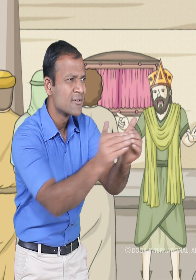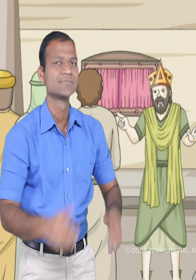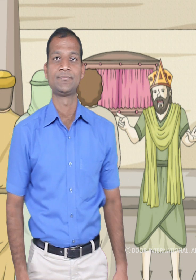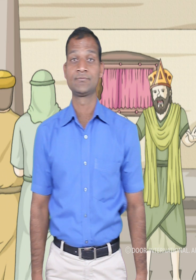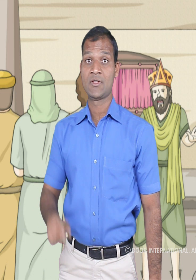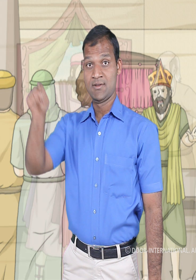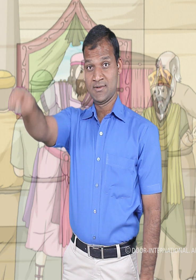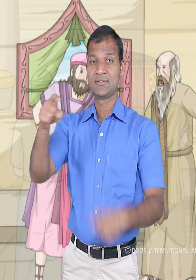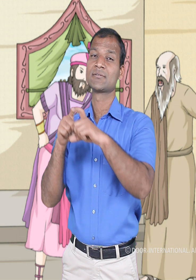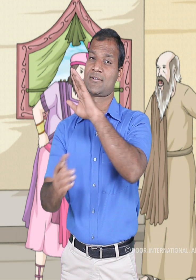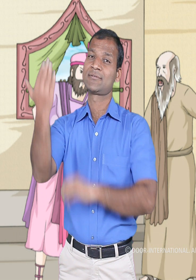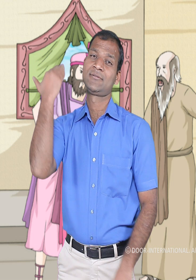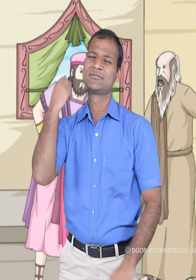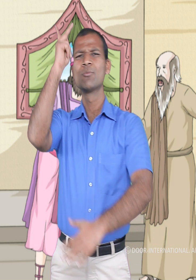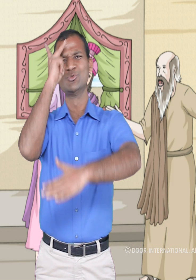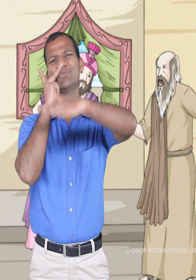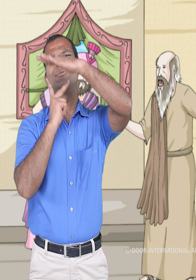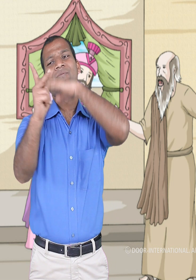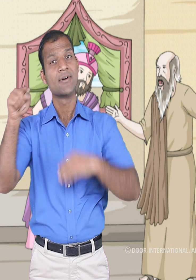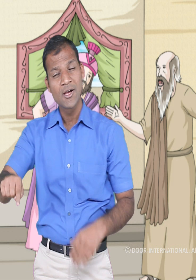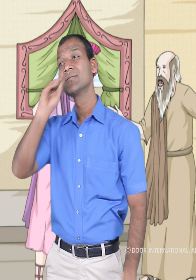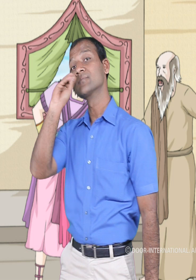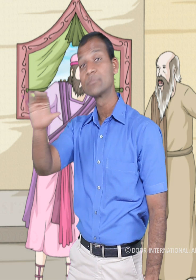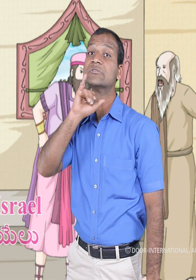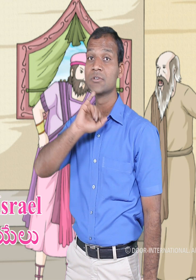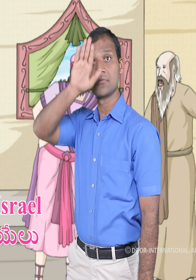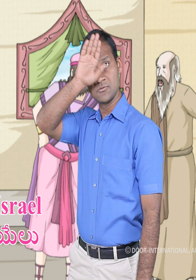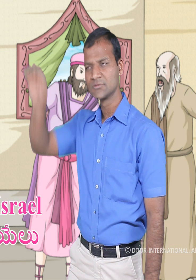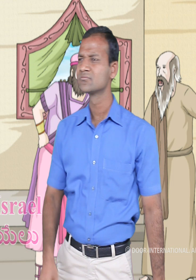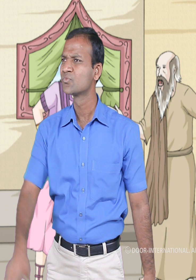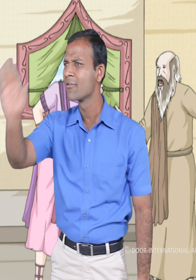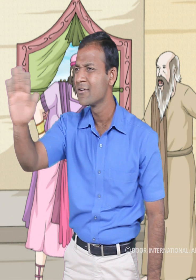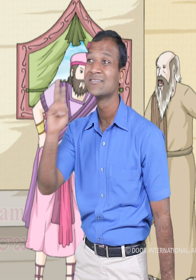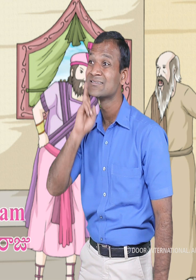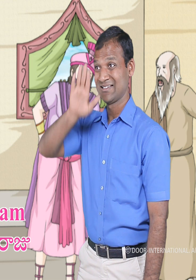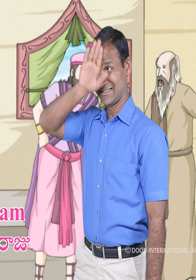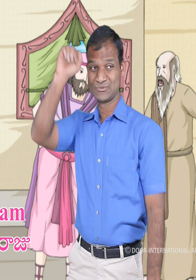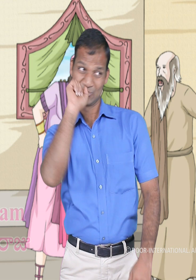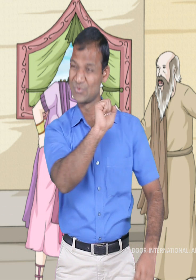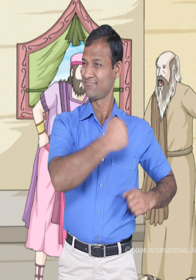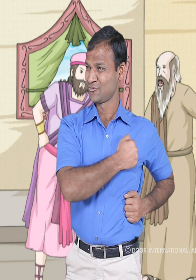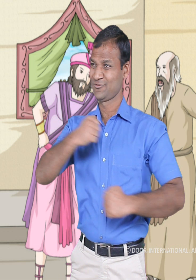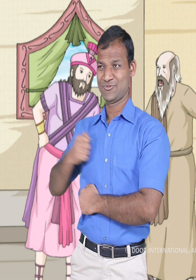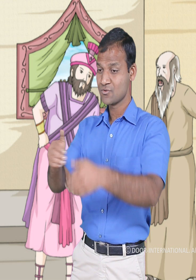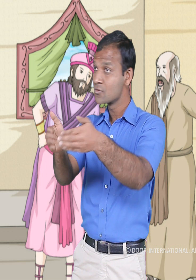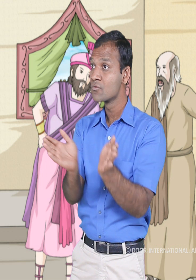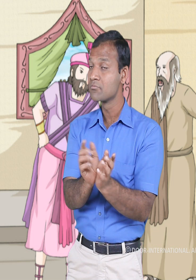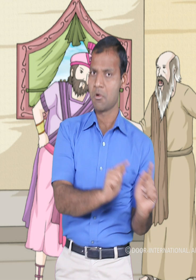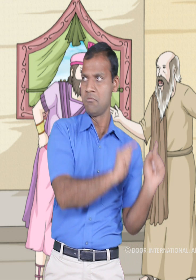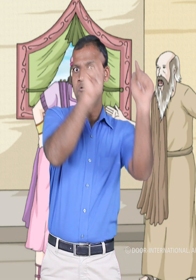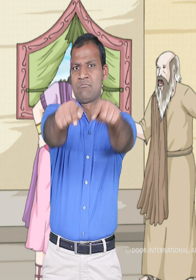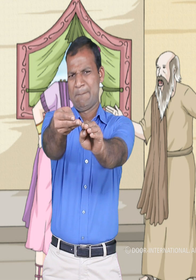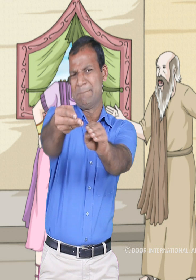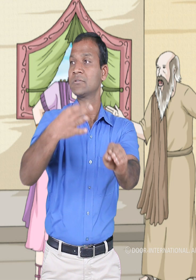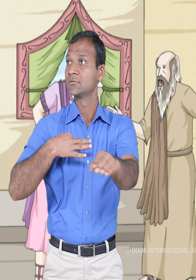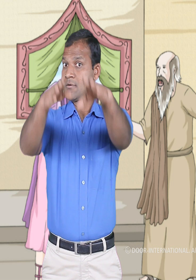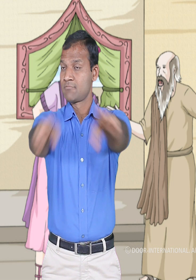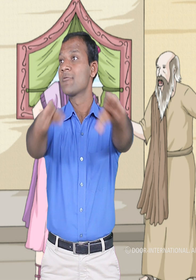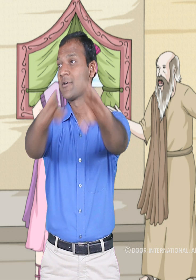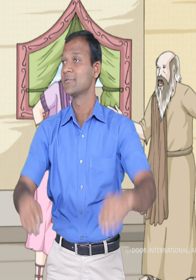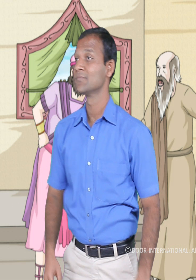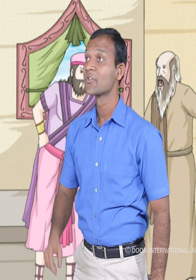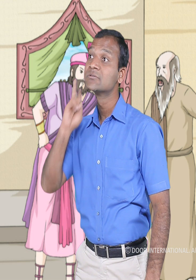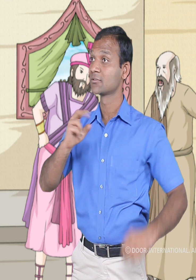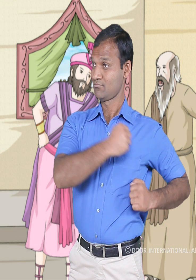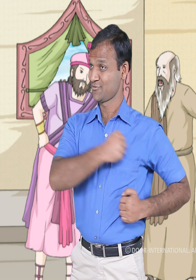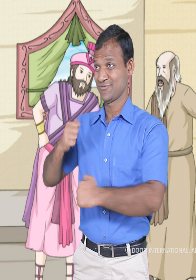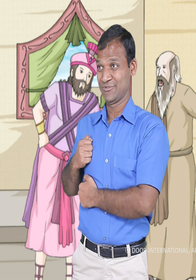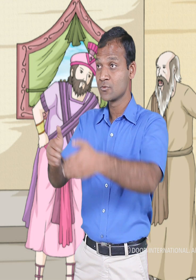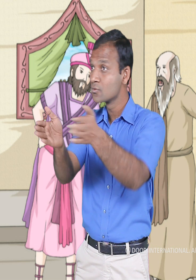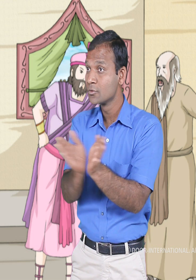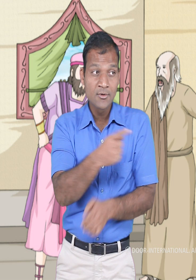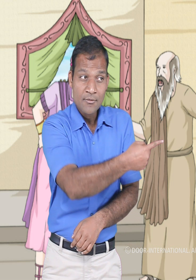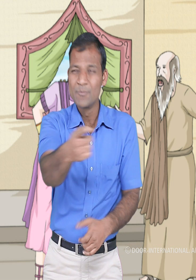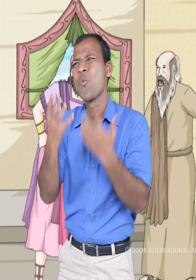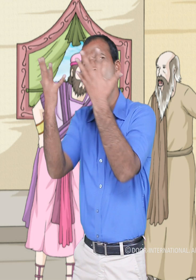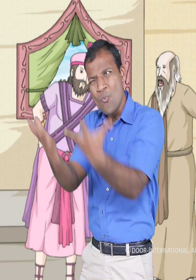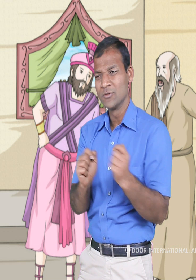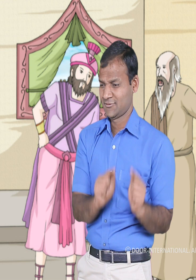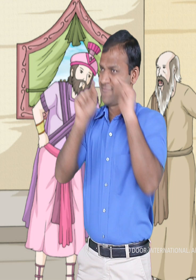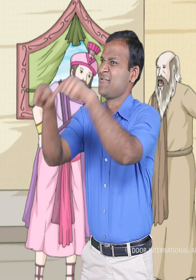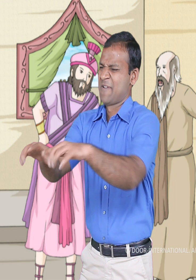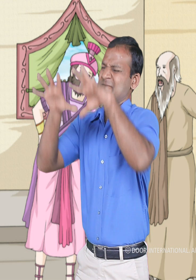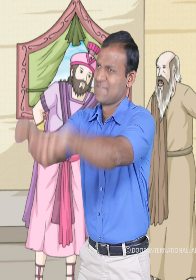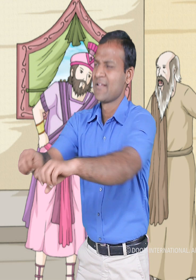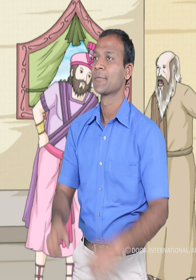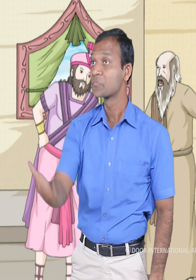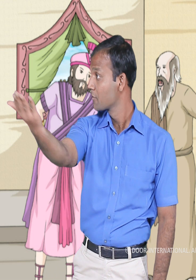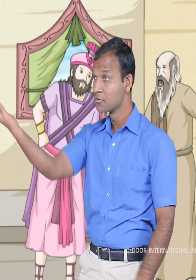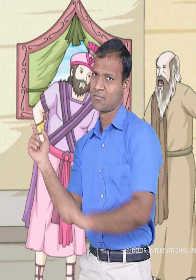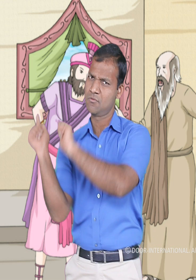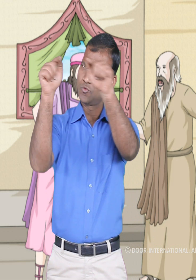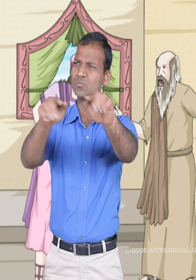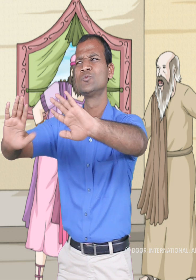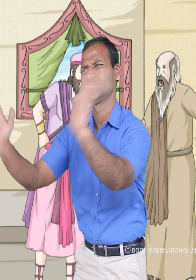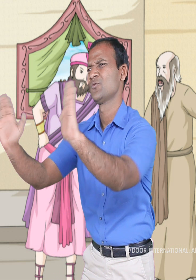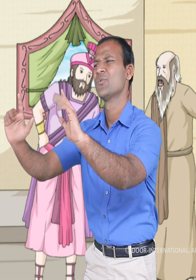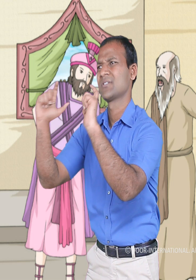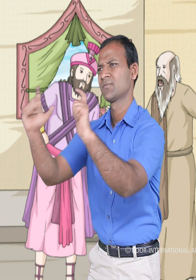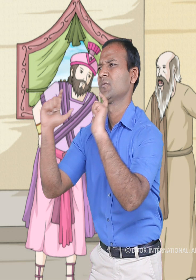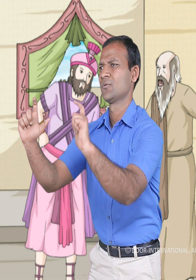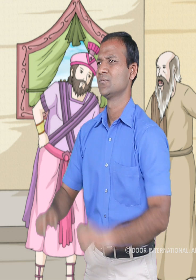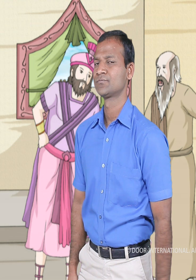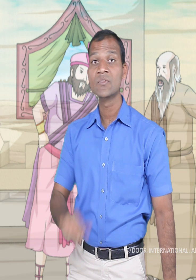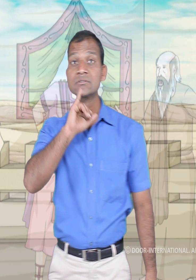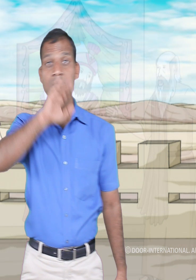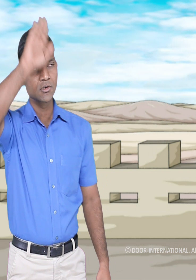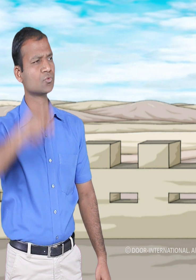Then the man of God sent word to the king of Israel: “Be careful passing by this place, for the Arameans are going down there.”